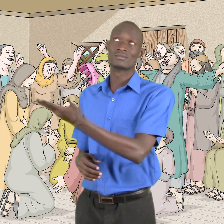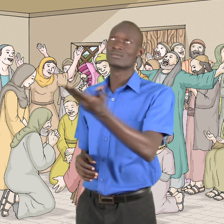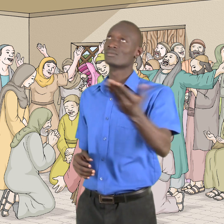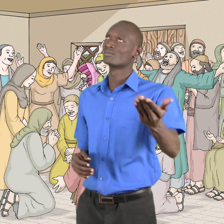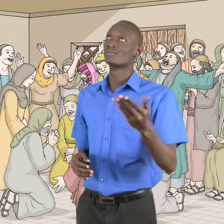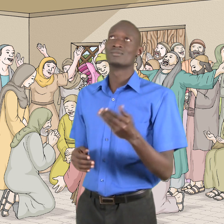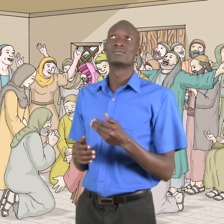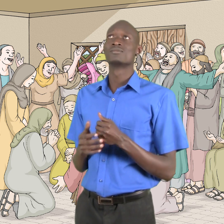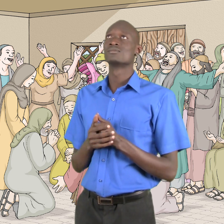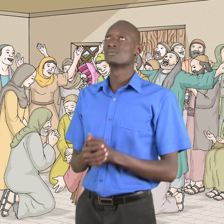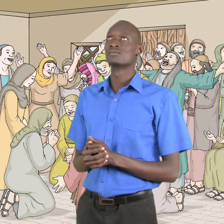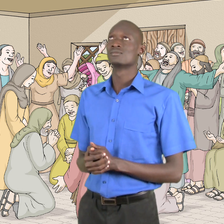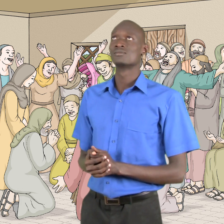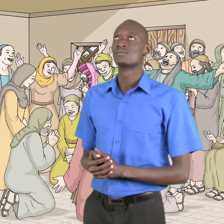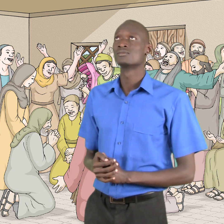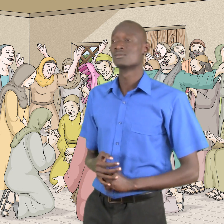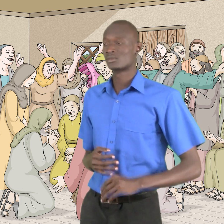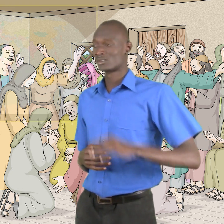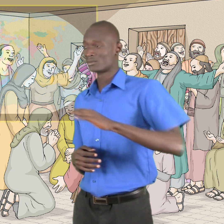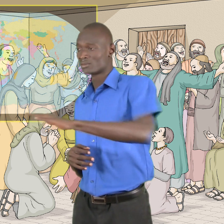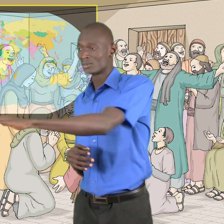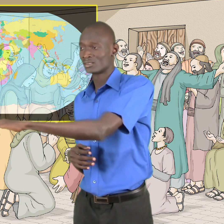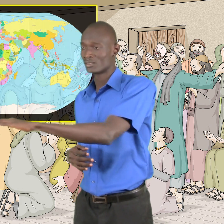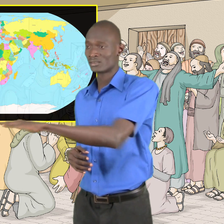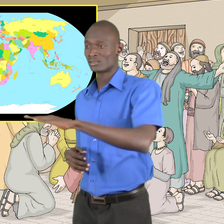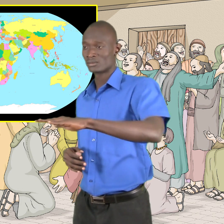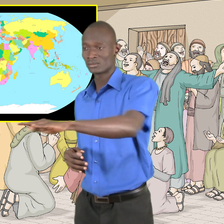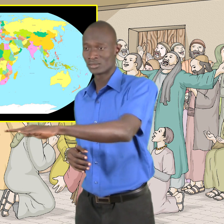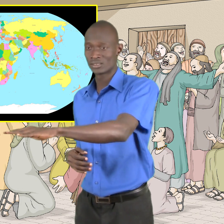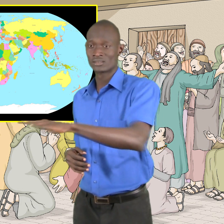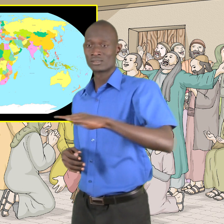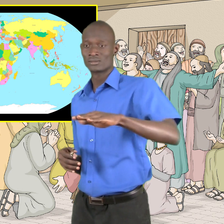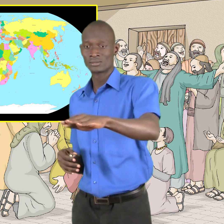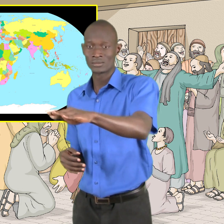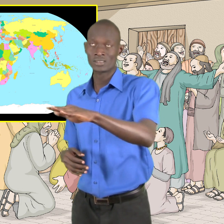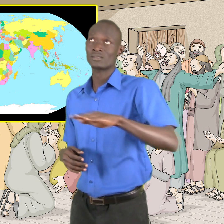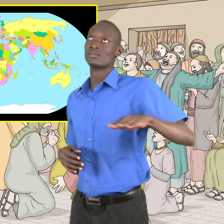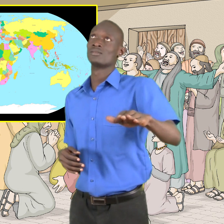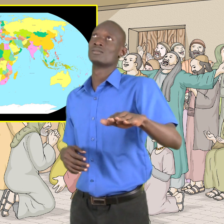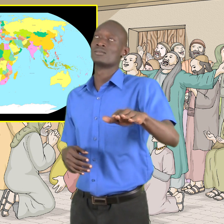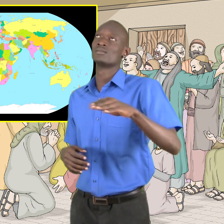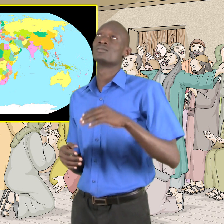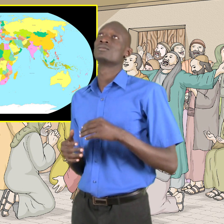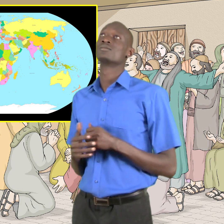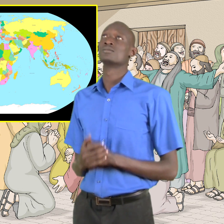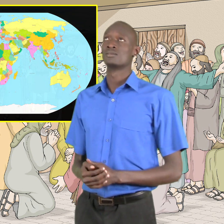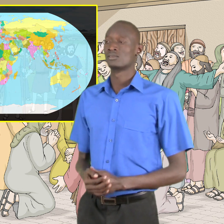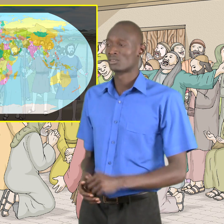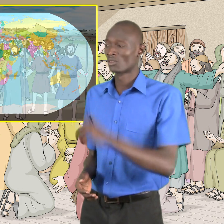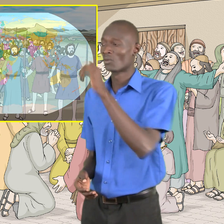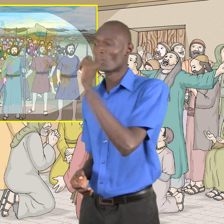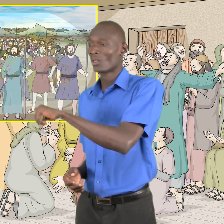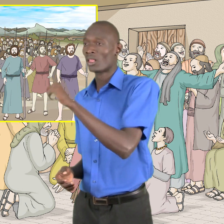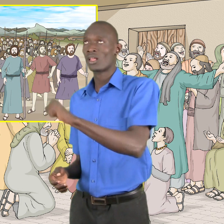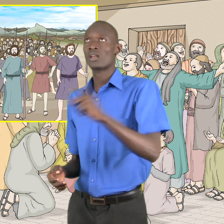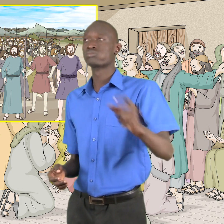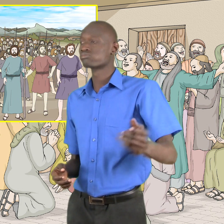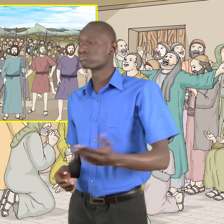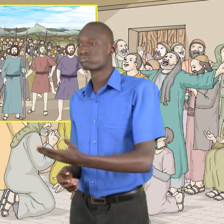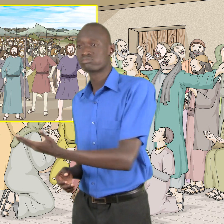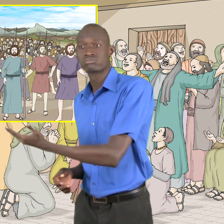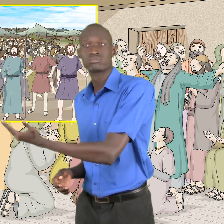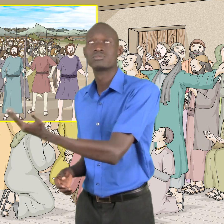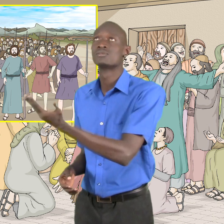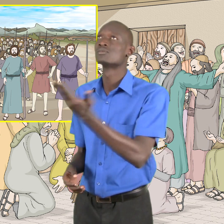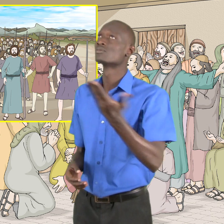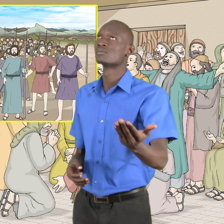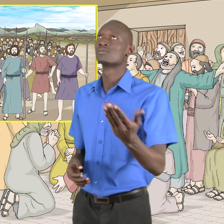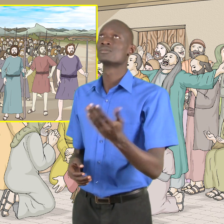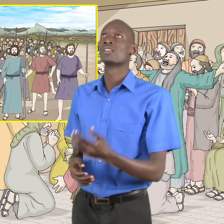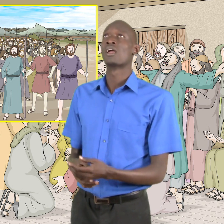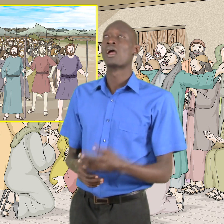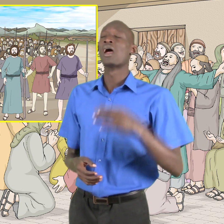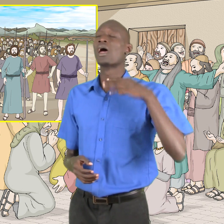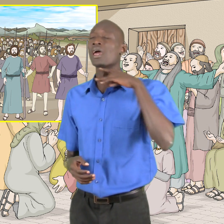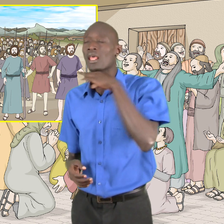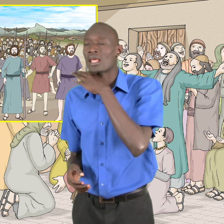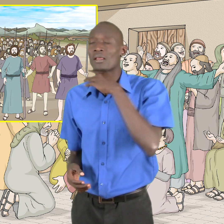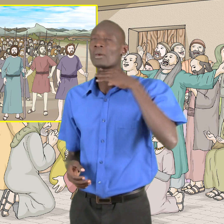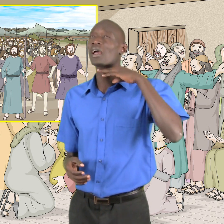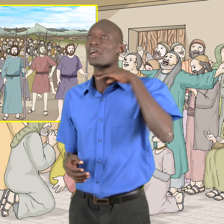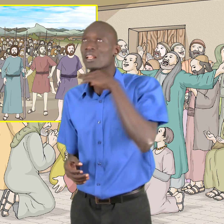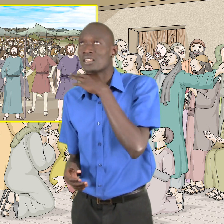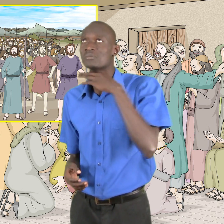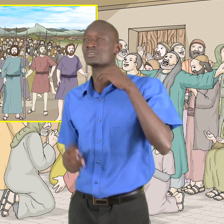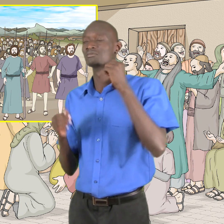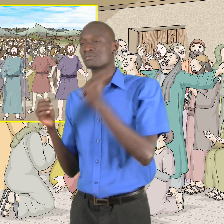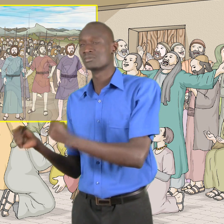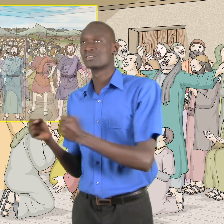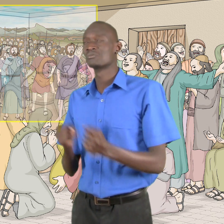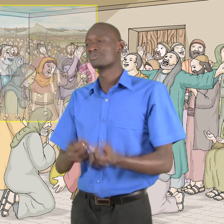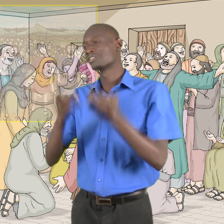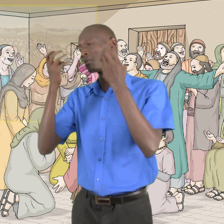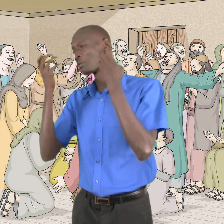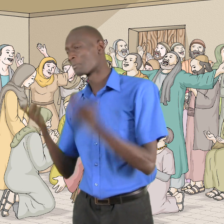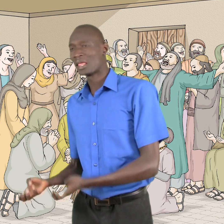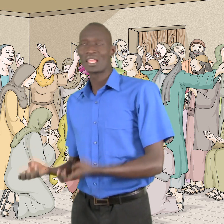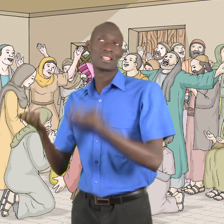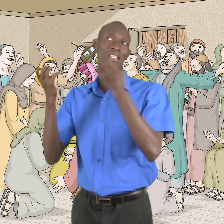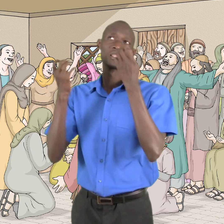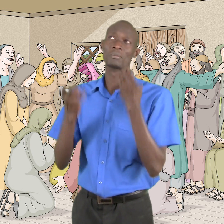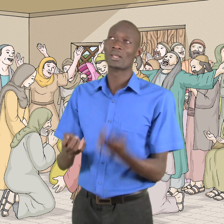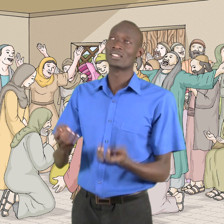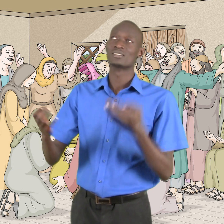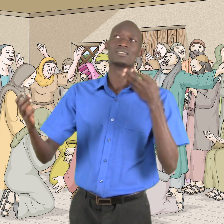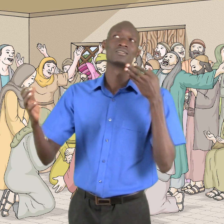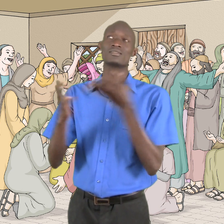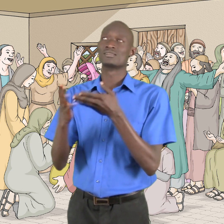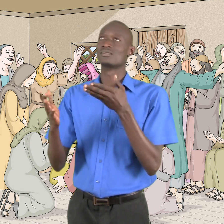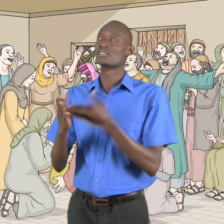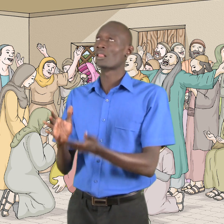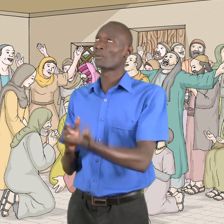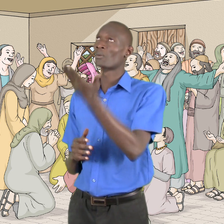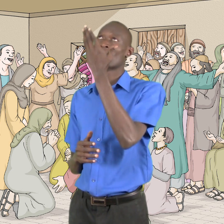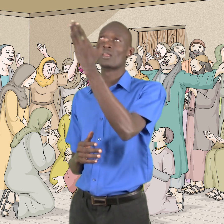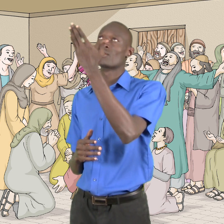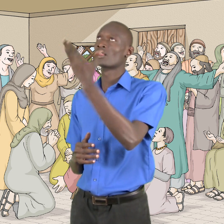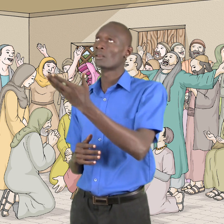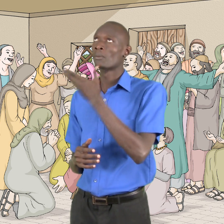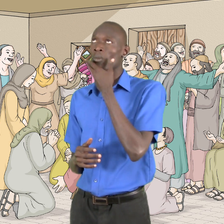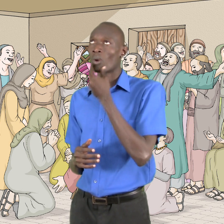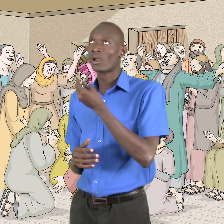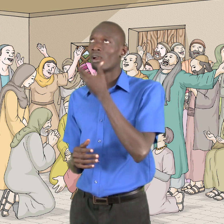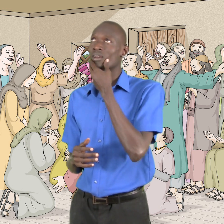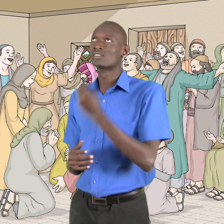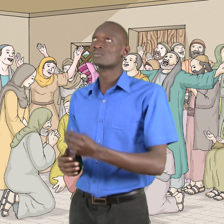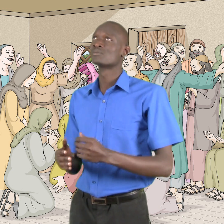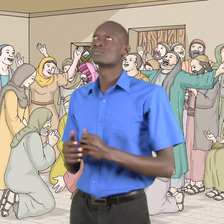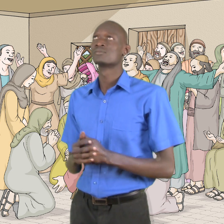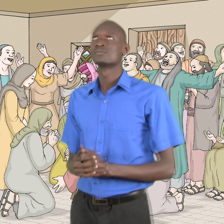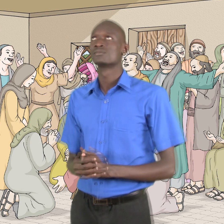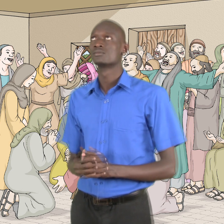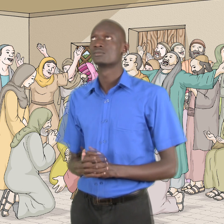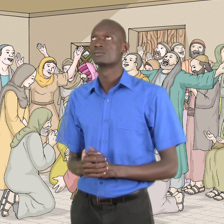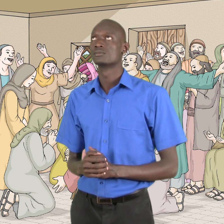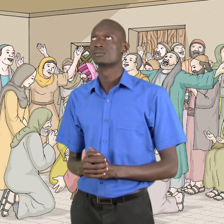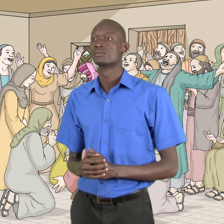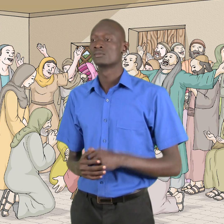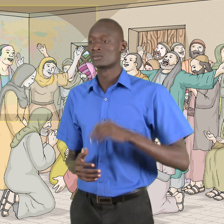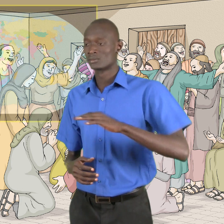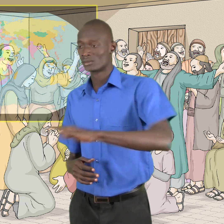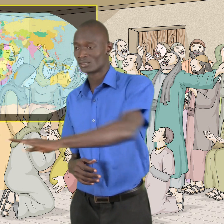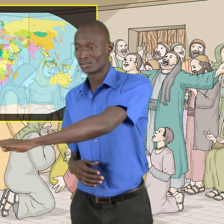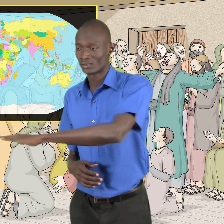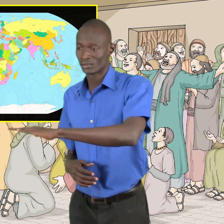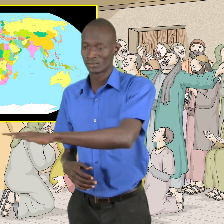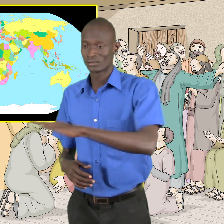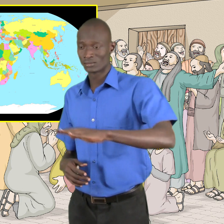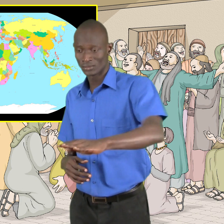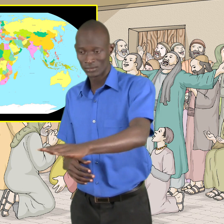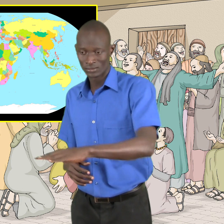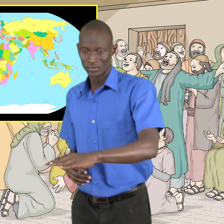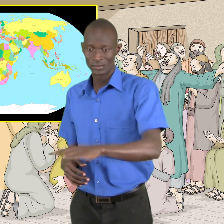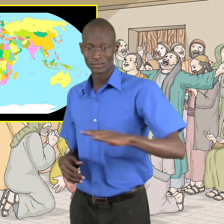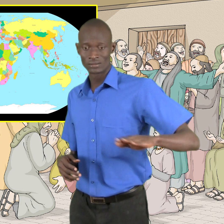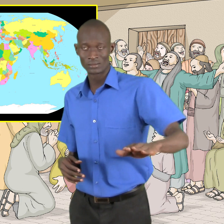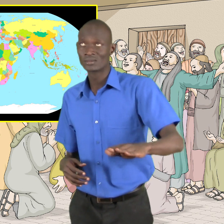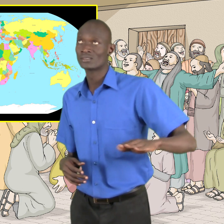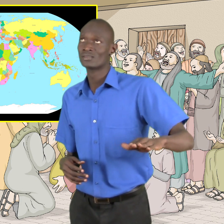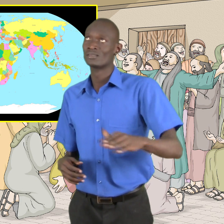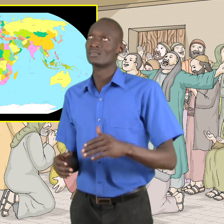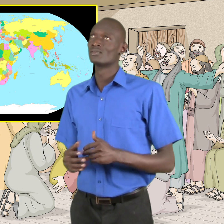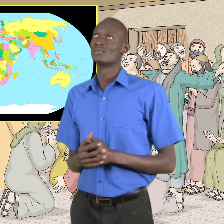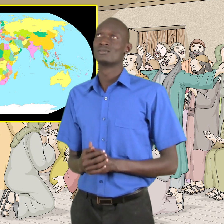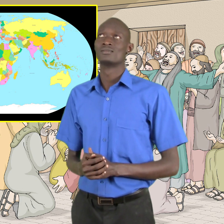You spoke by the Holy Spirit through the mouth of Your servant, our father David: ‘Why do the nations rage and the peoples plot in vain?